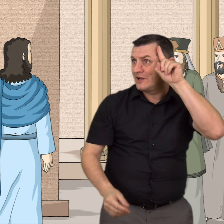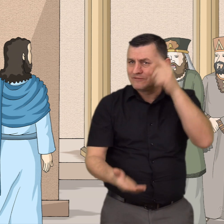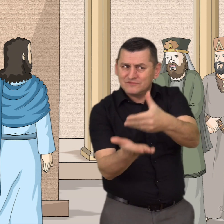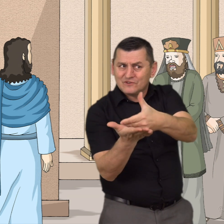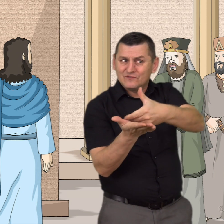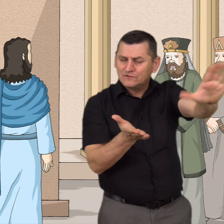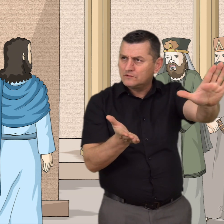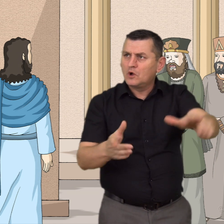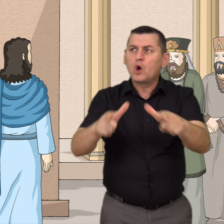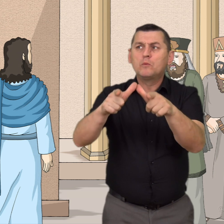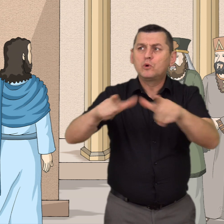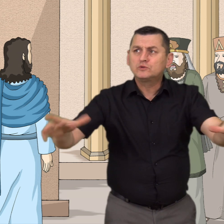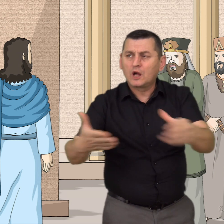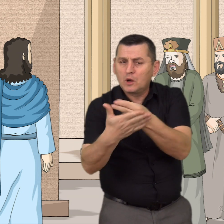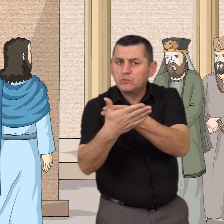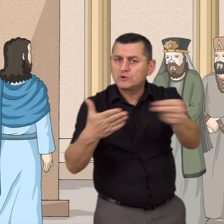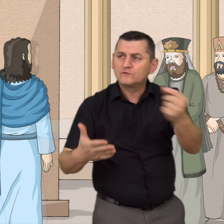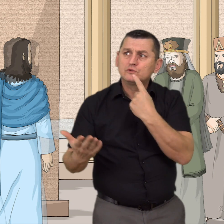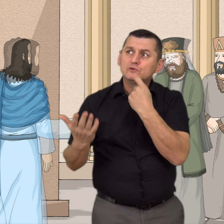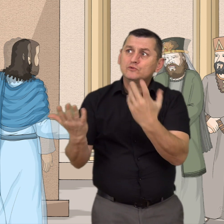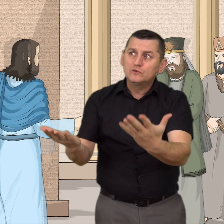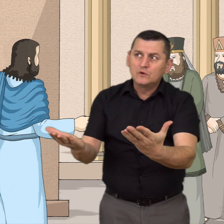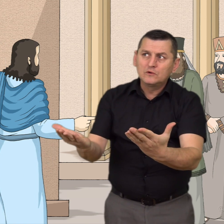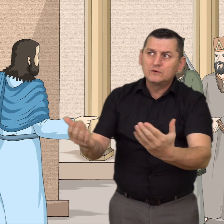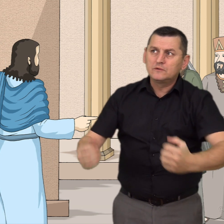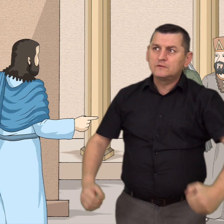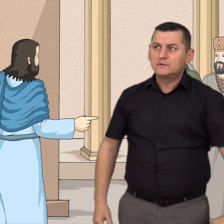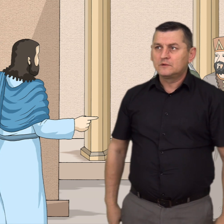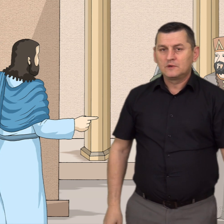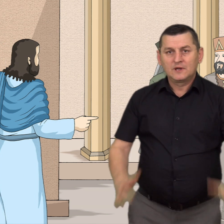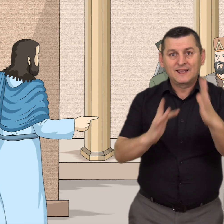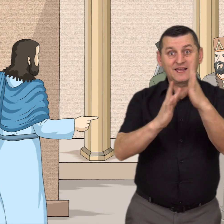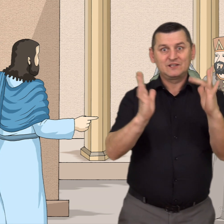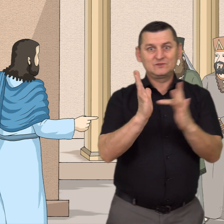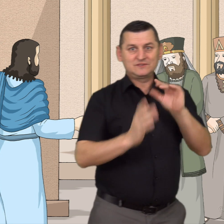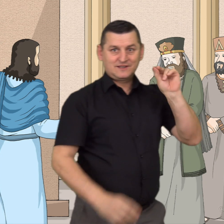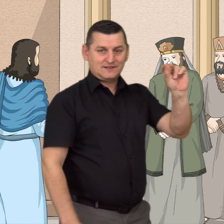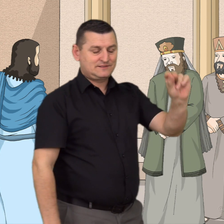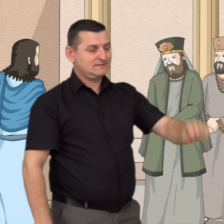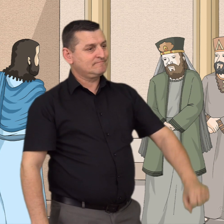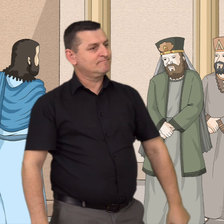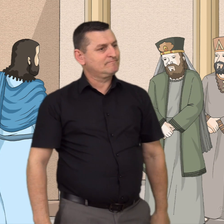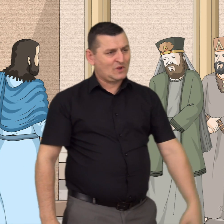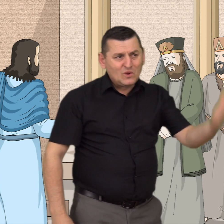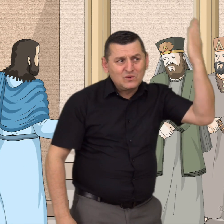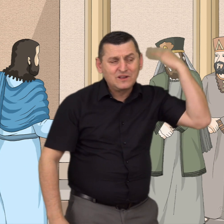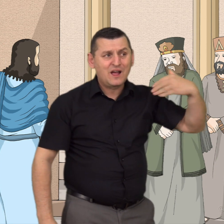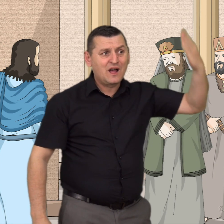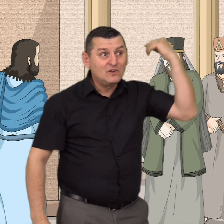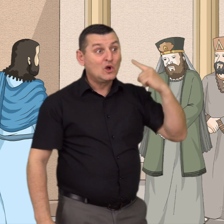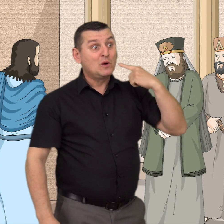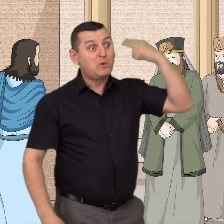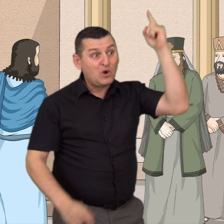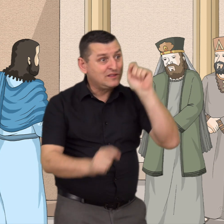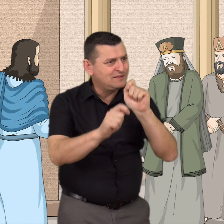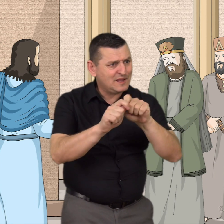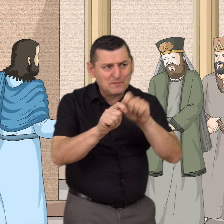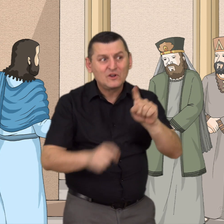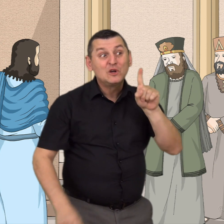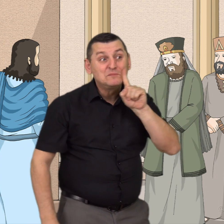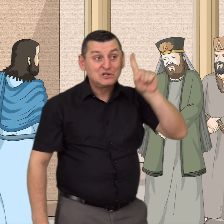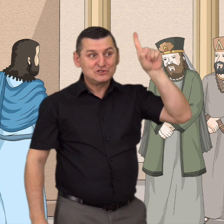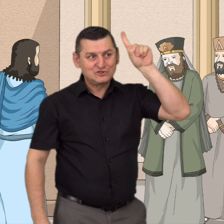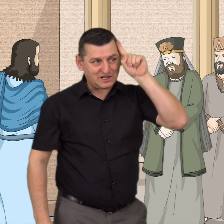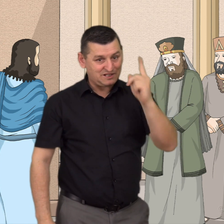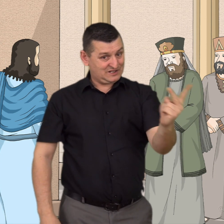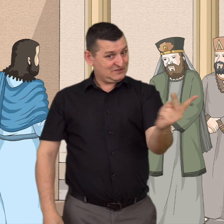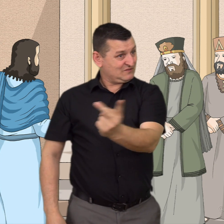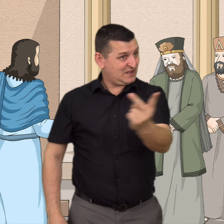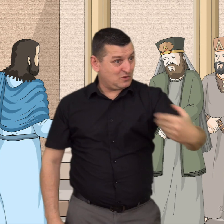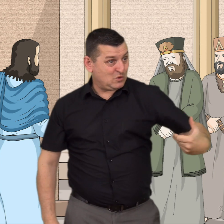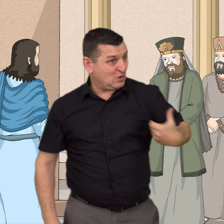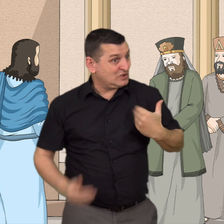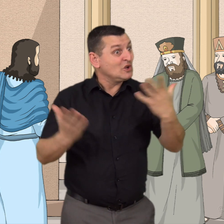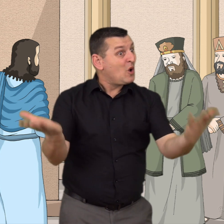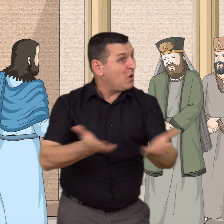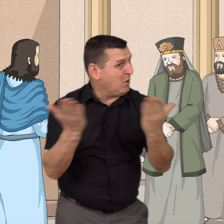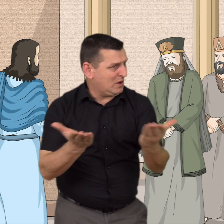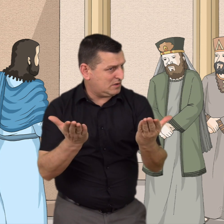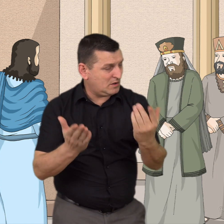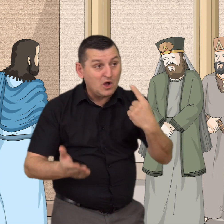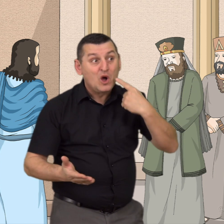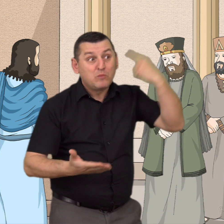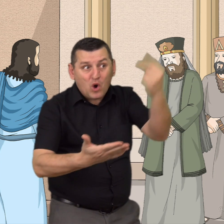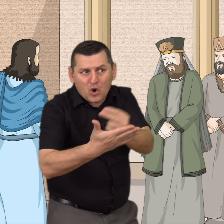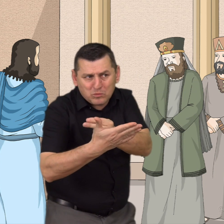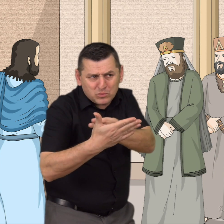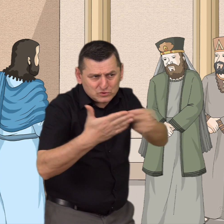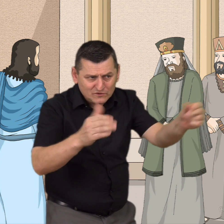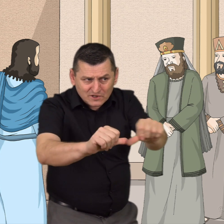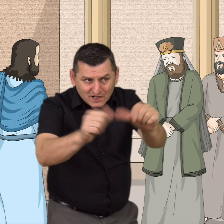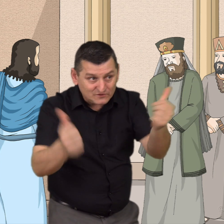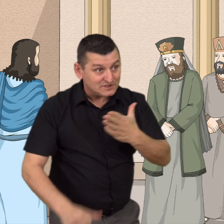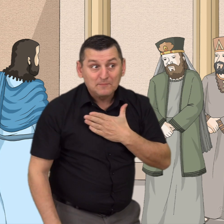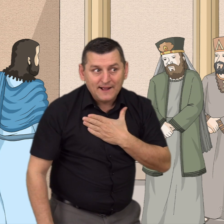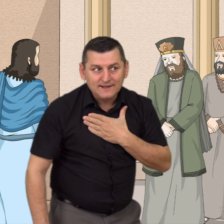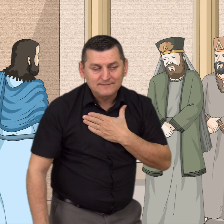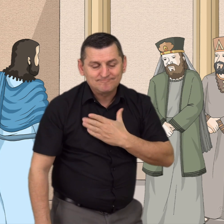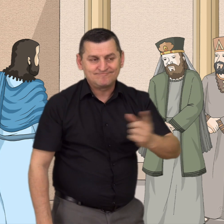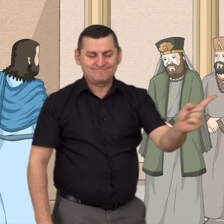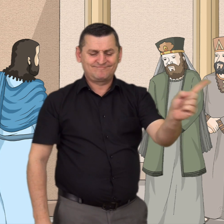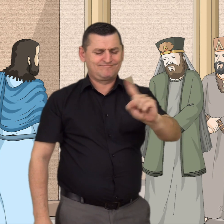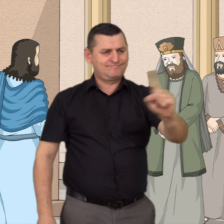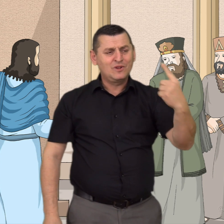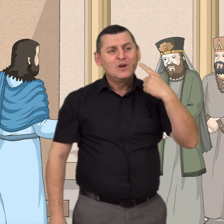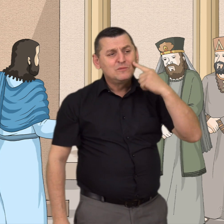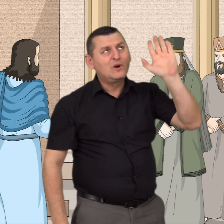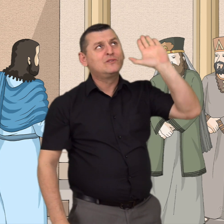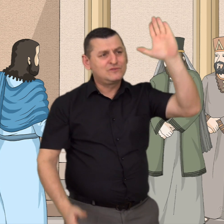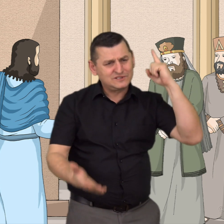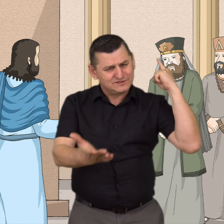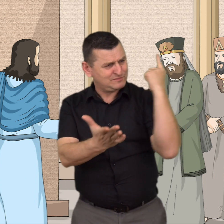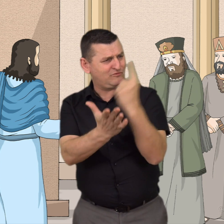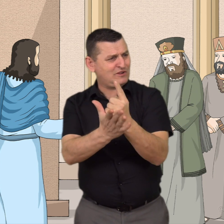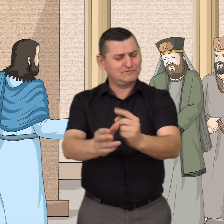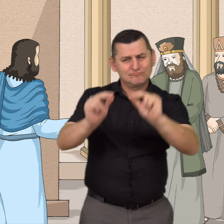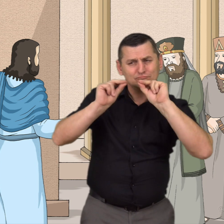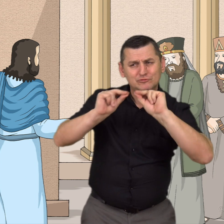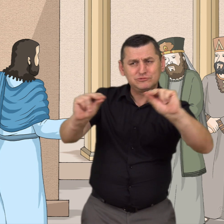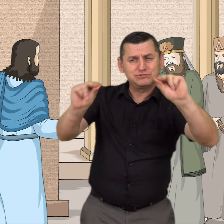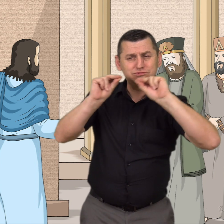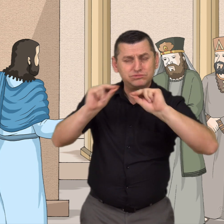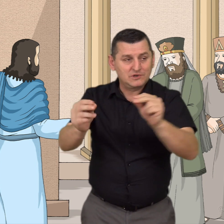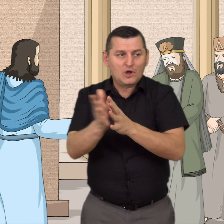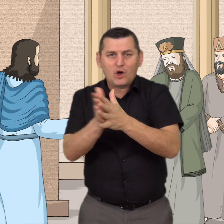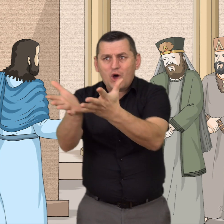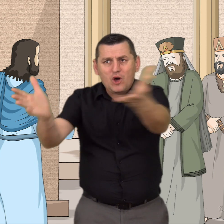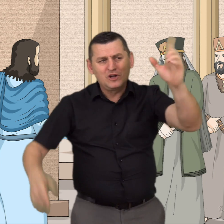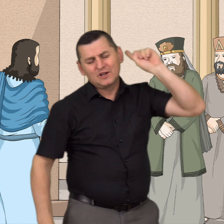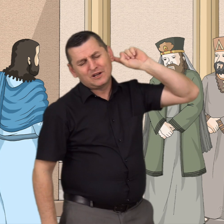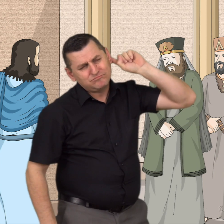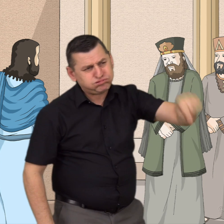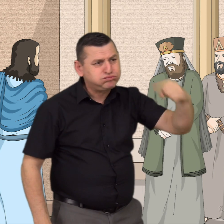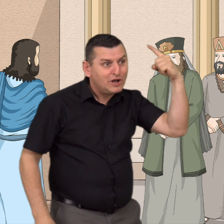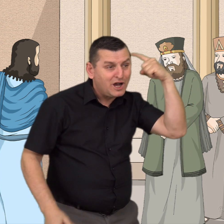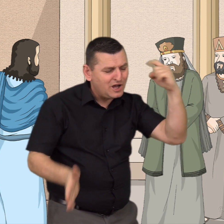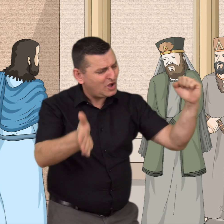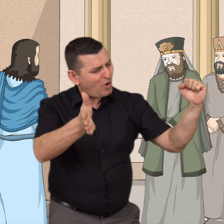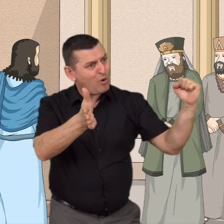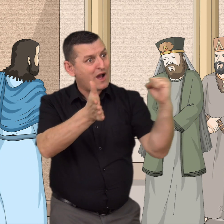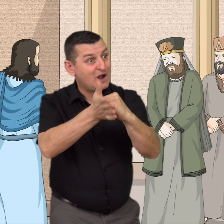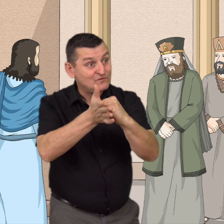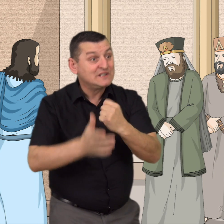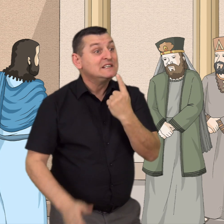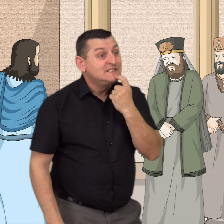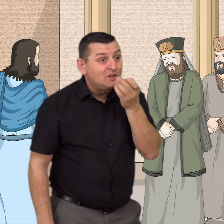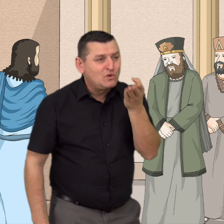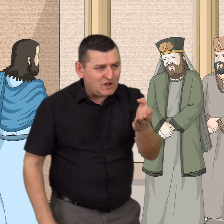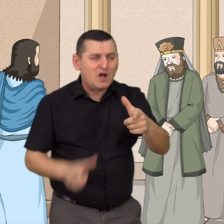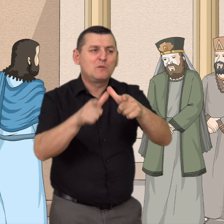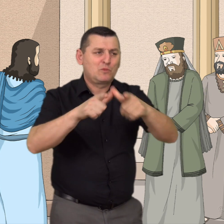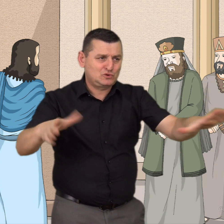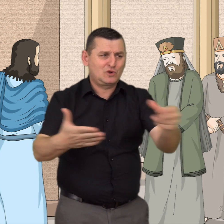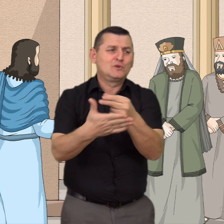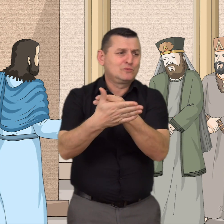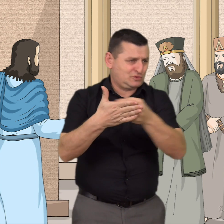Jesus replied, “Moses permitted you to divorce your wives because of your hardness of heart;